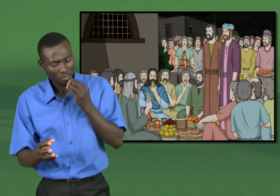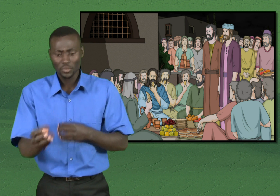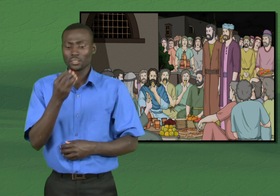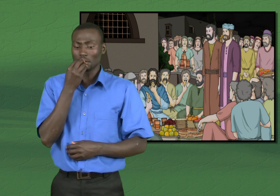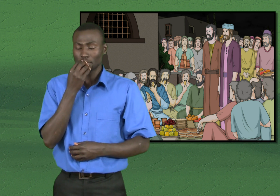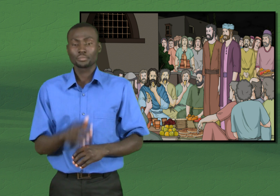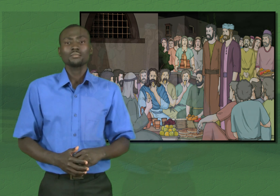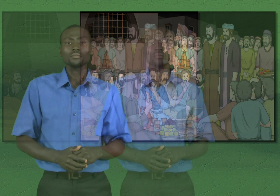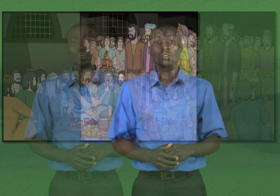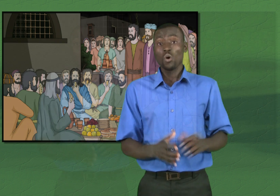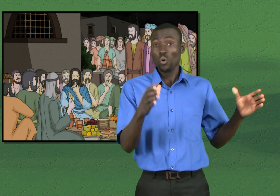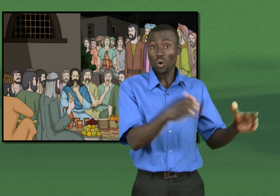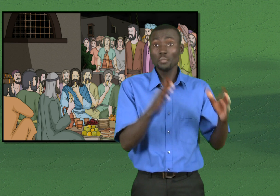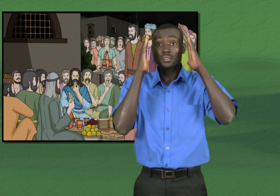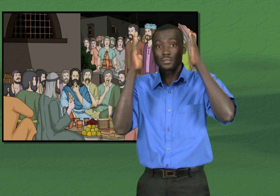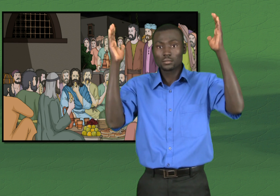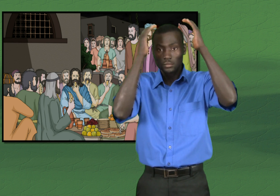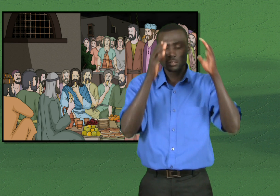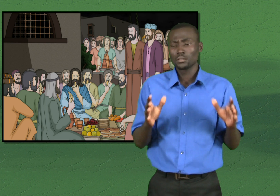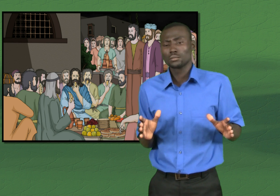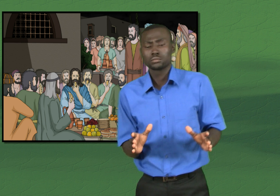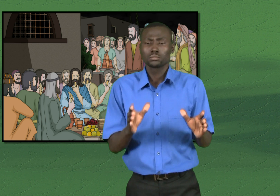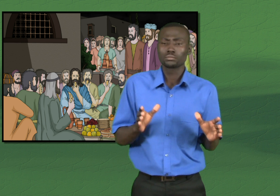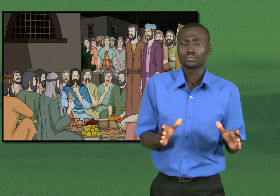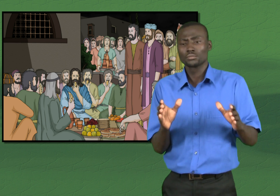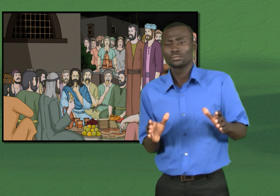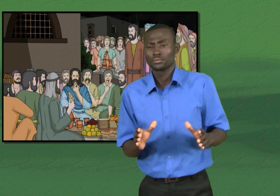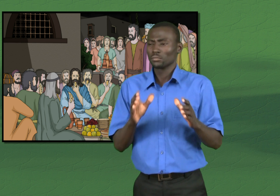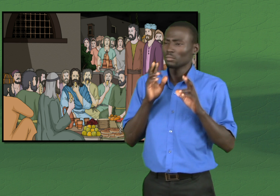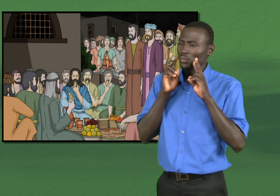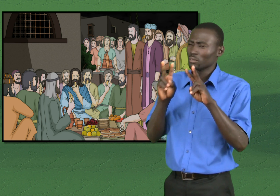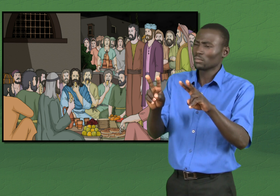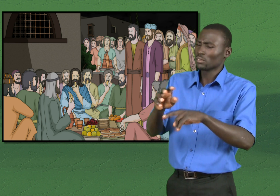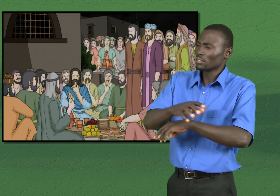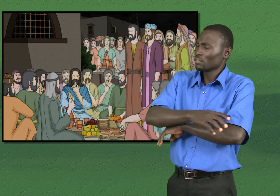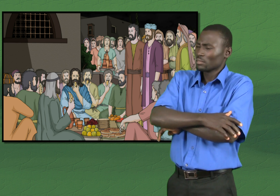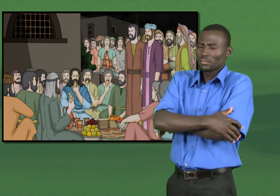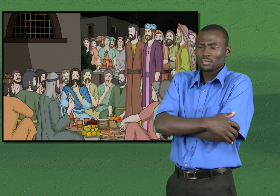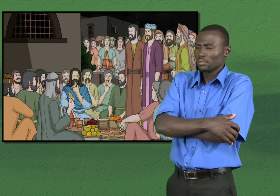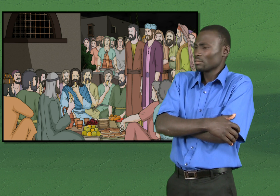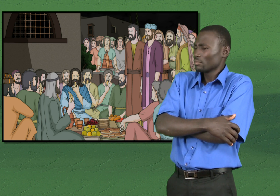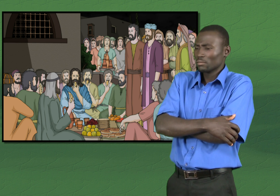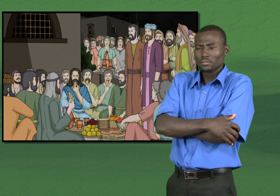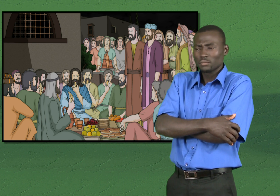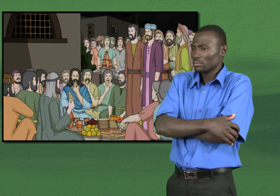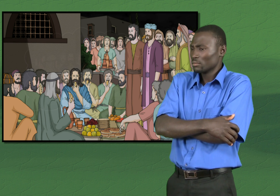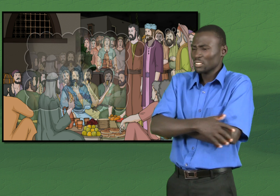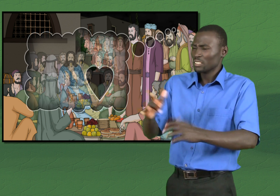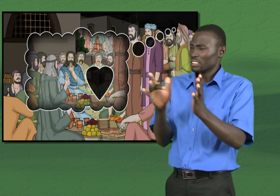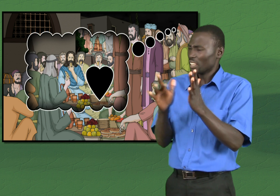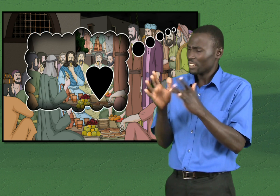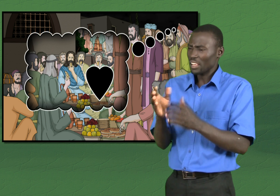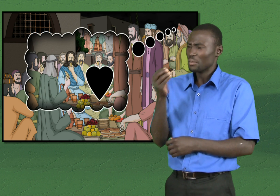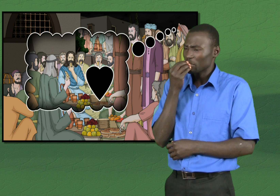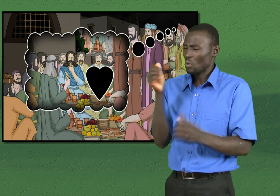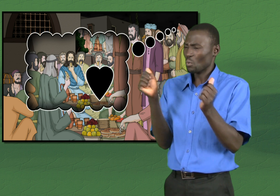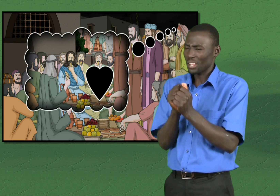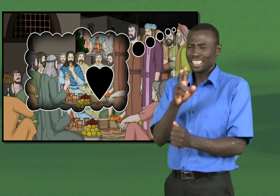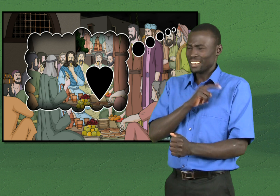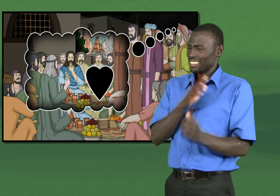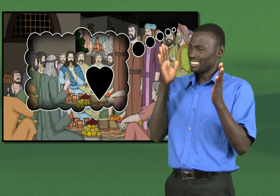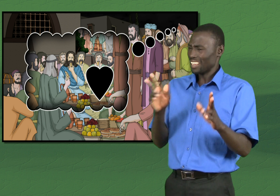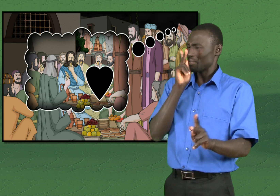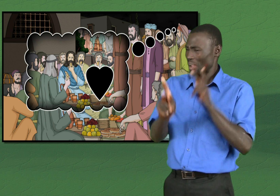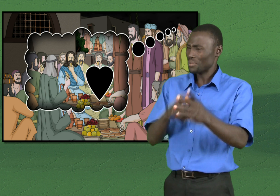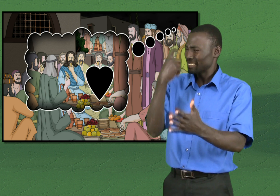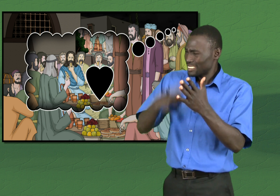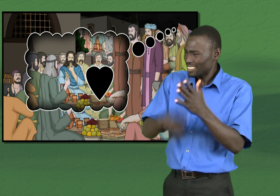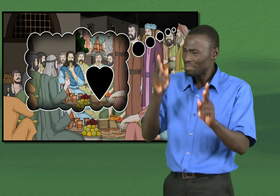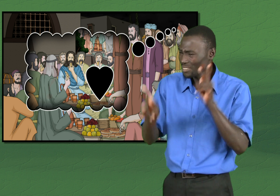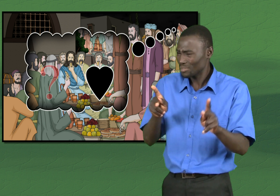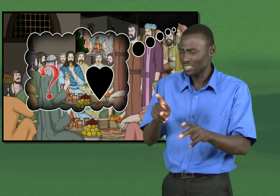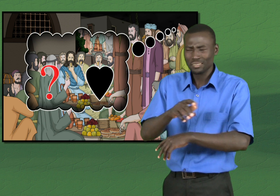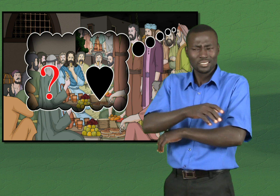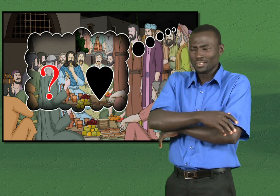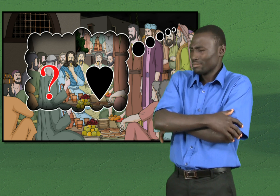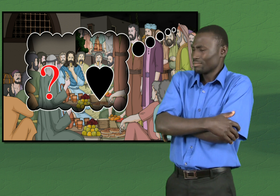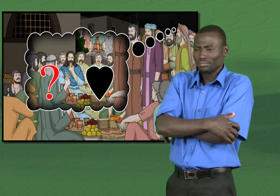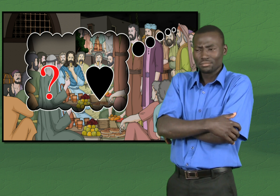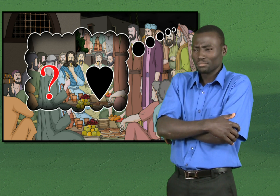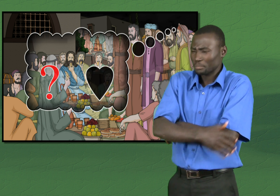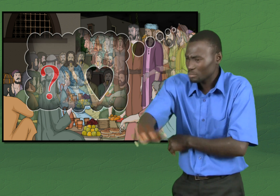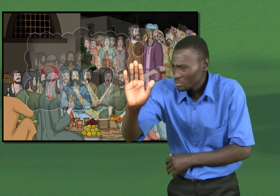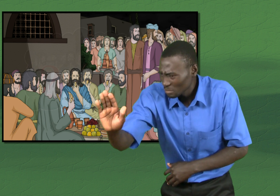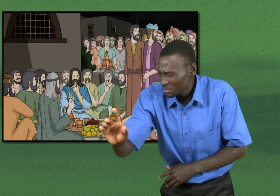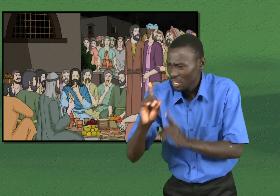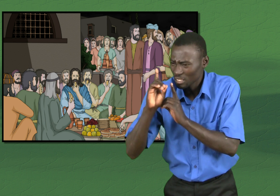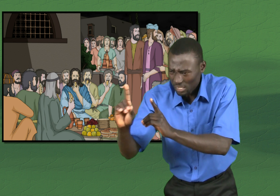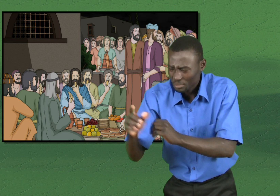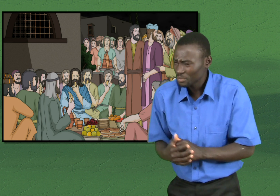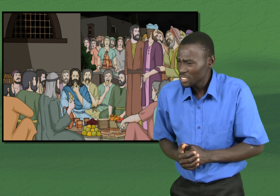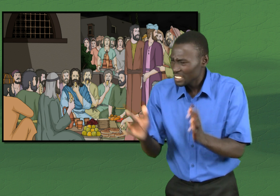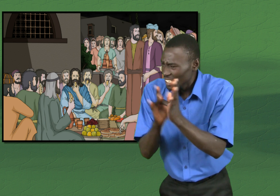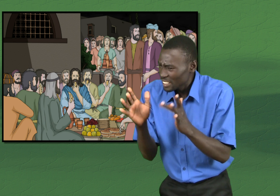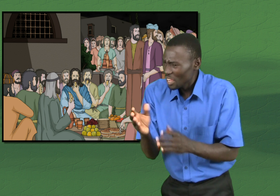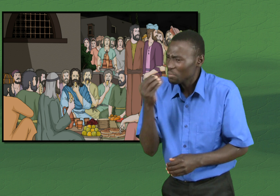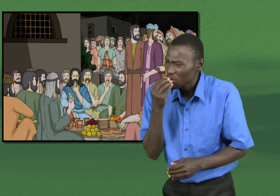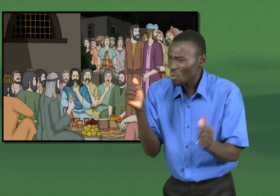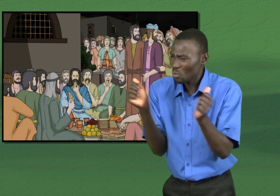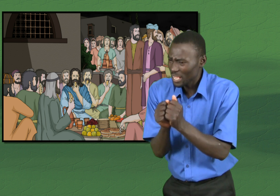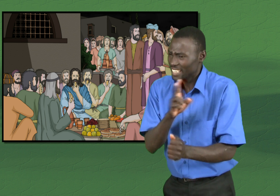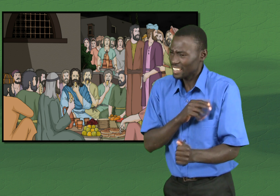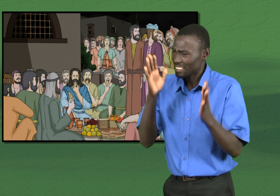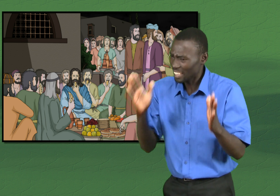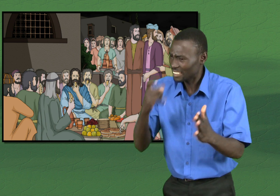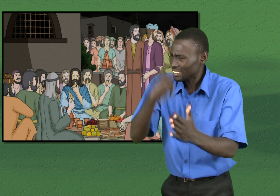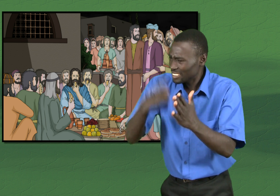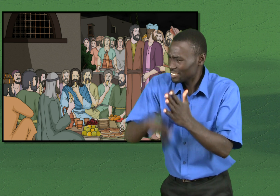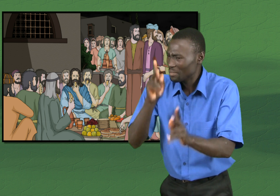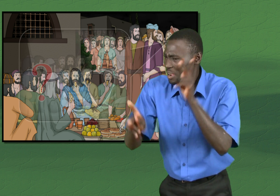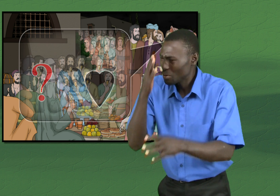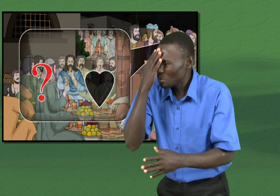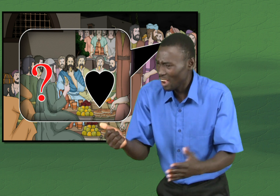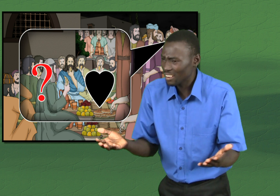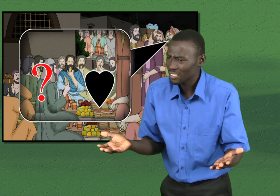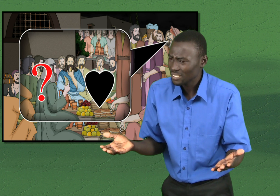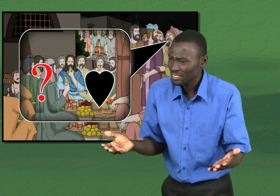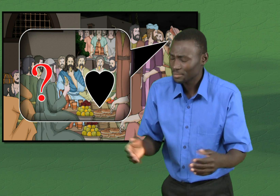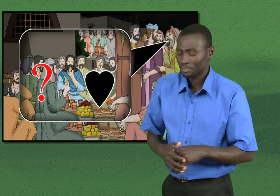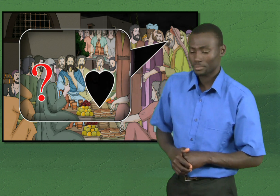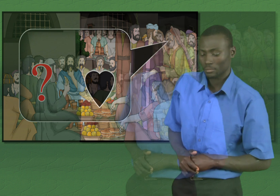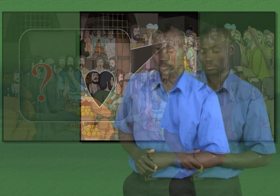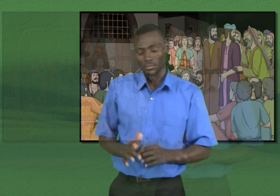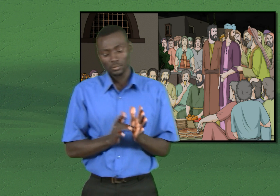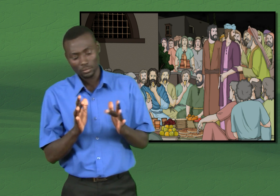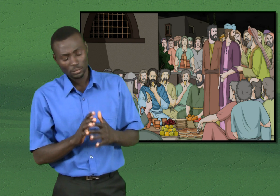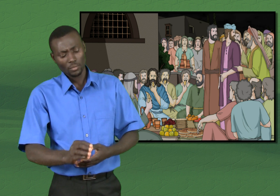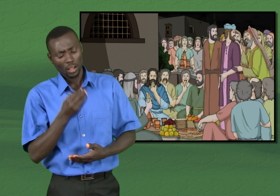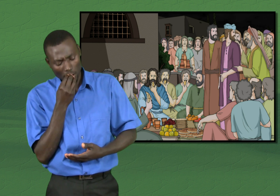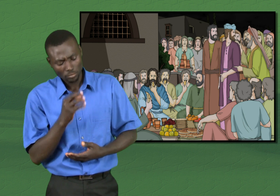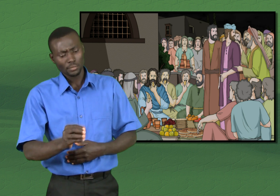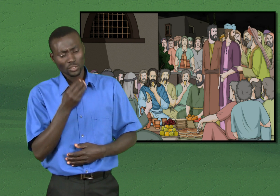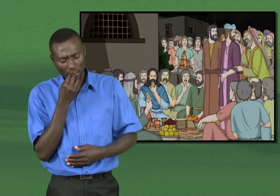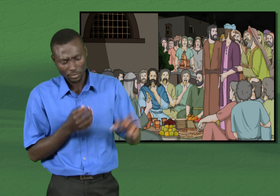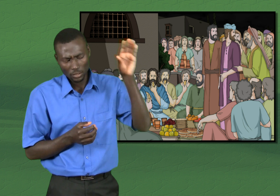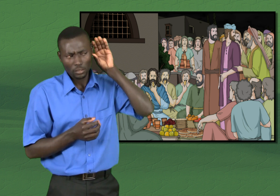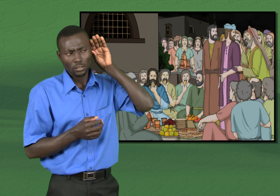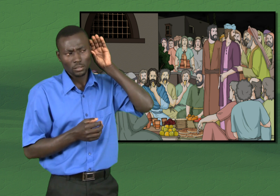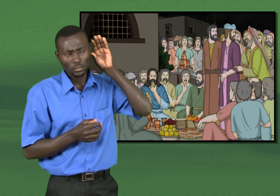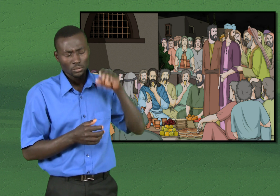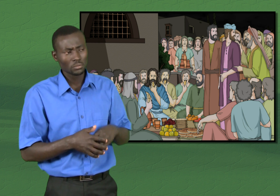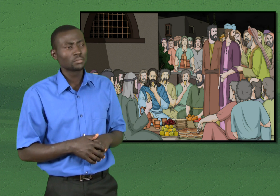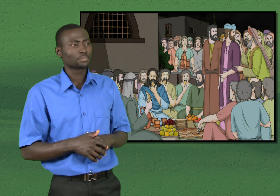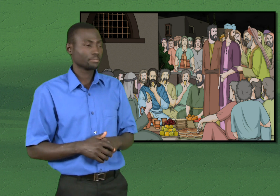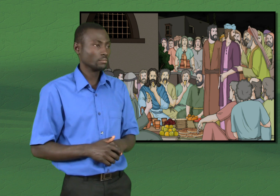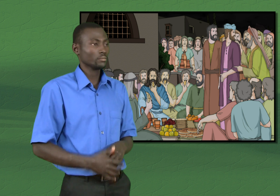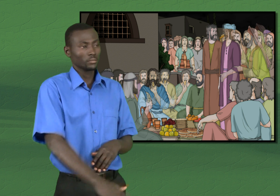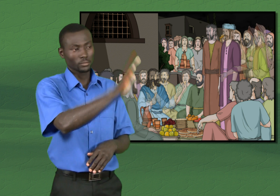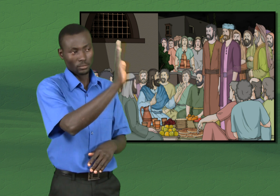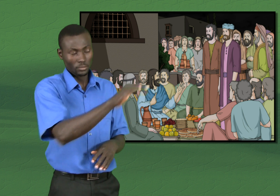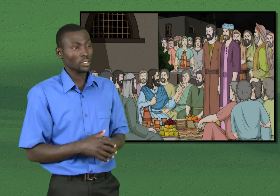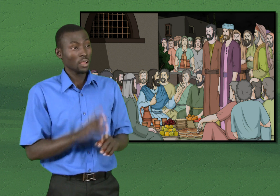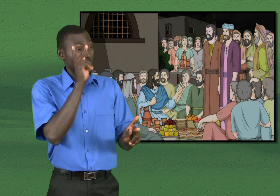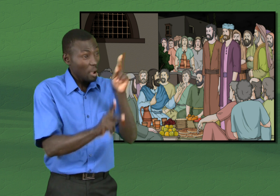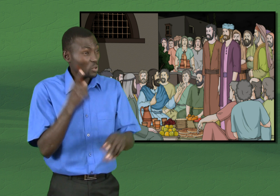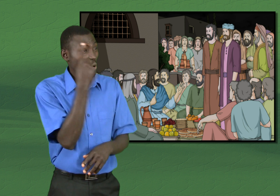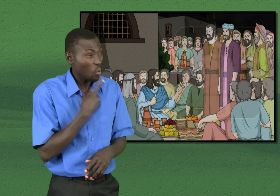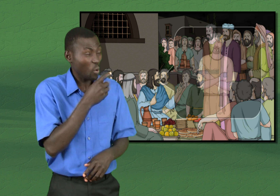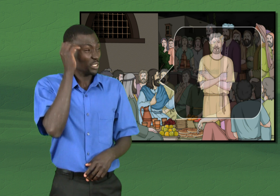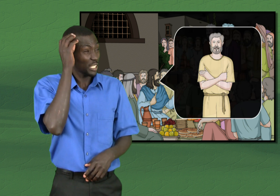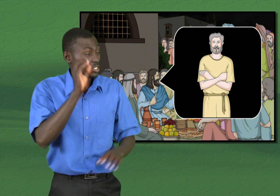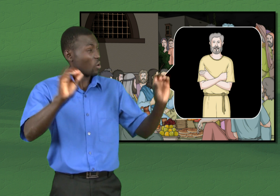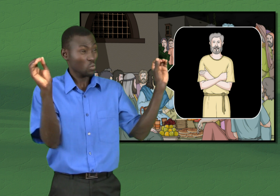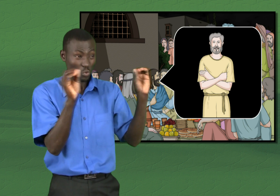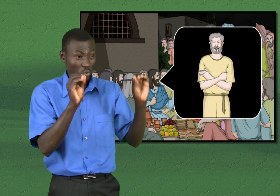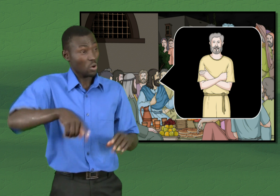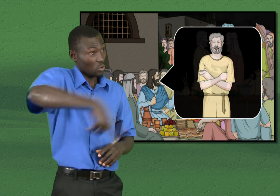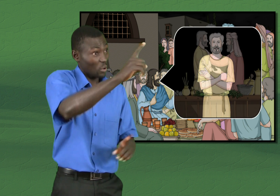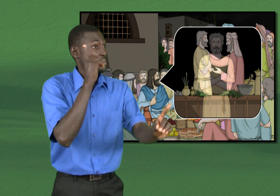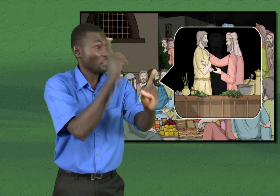When the scribes who were Pharisees saw Jesus eating with these people, they asked His disciples, “Why does He eat with tax collectors and sinners?”